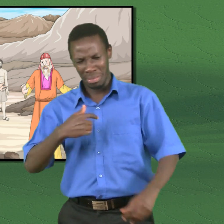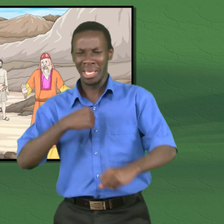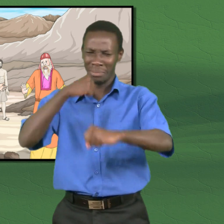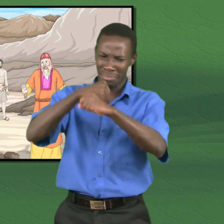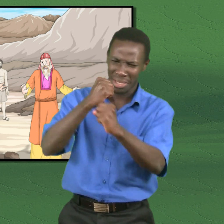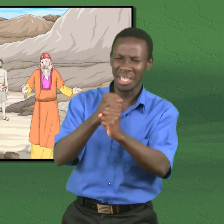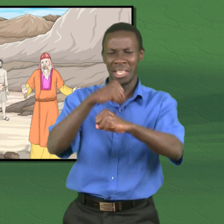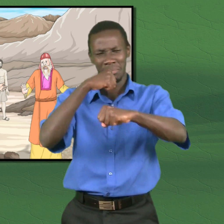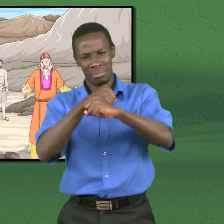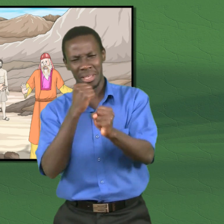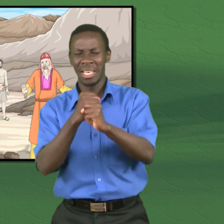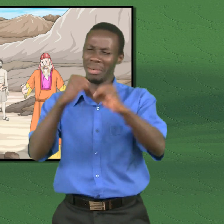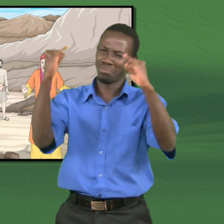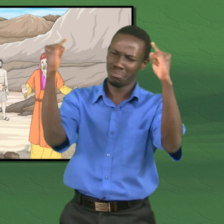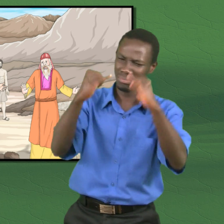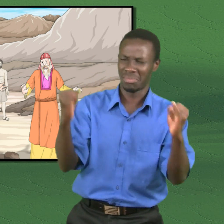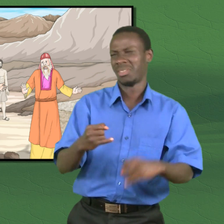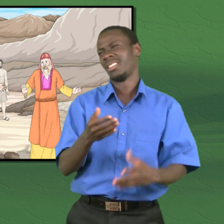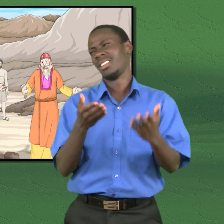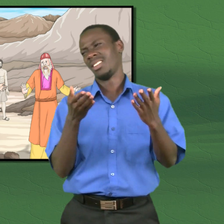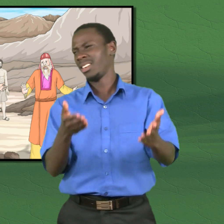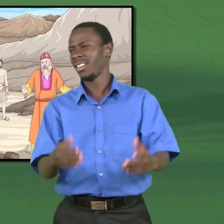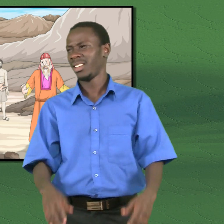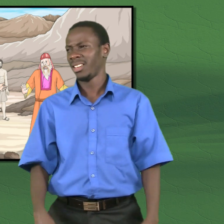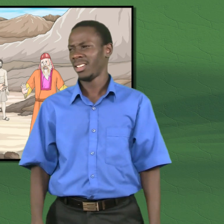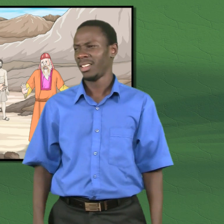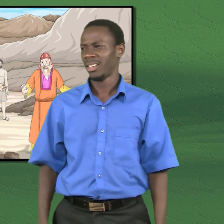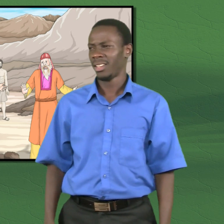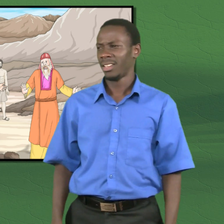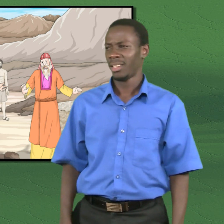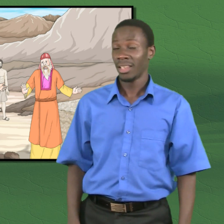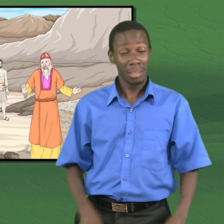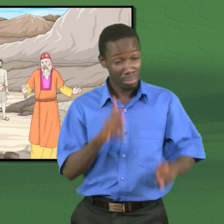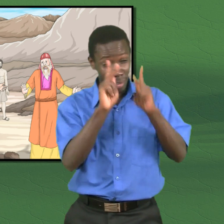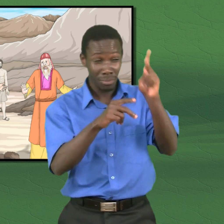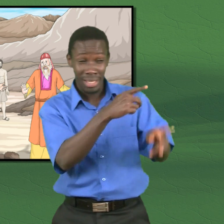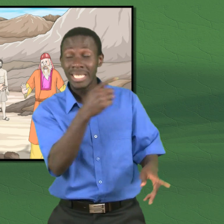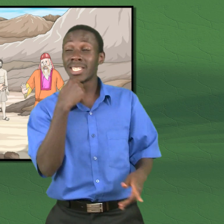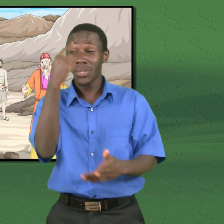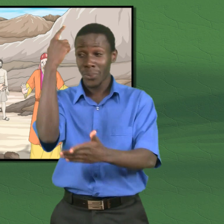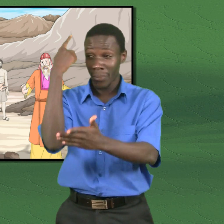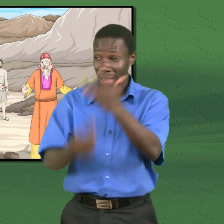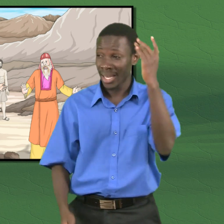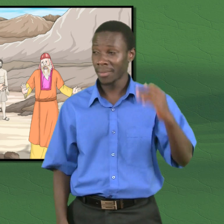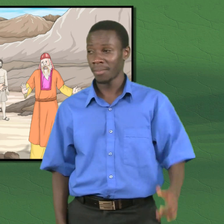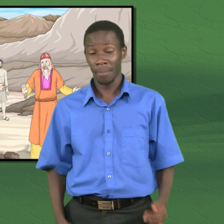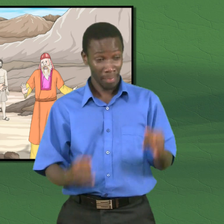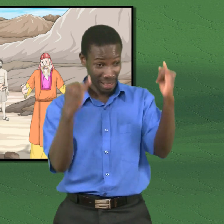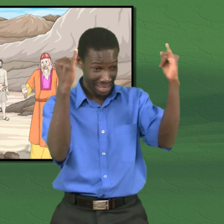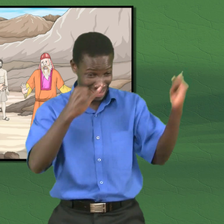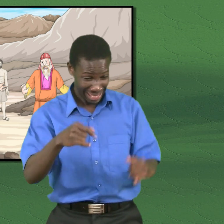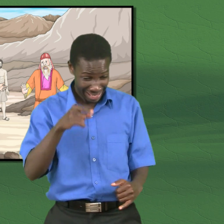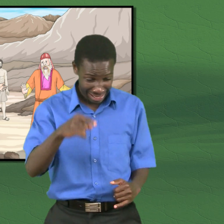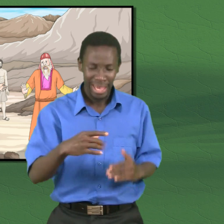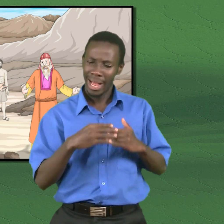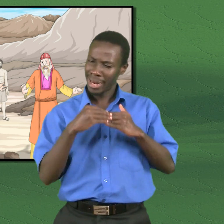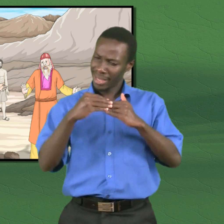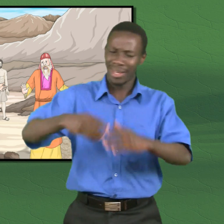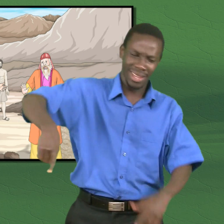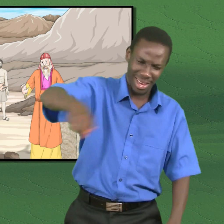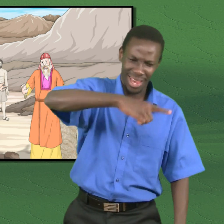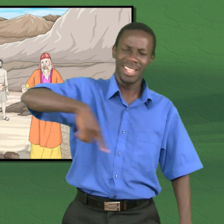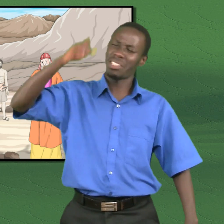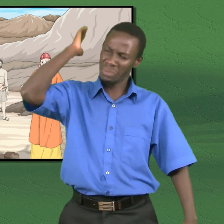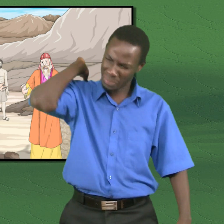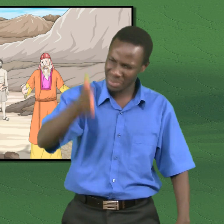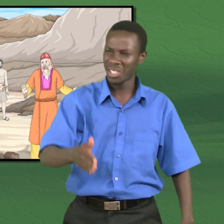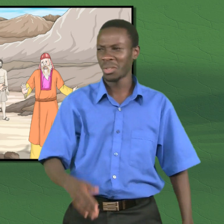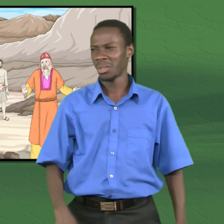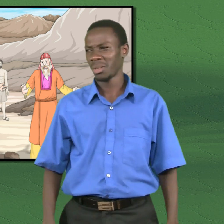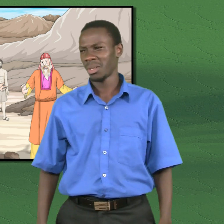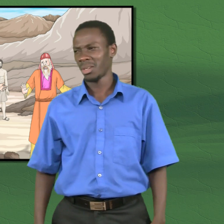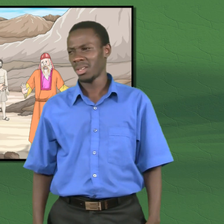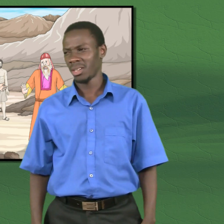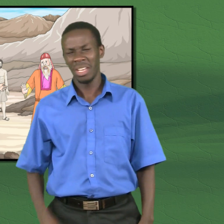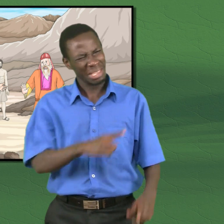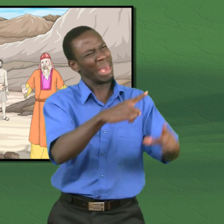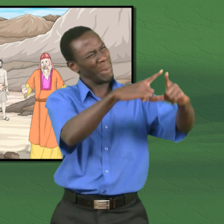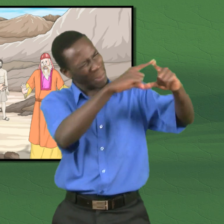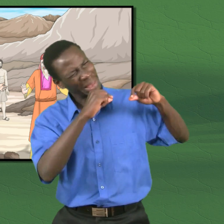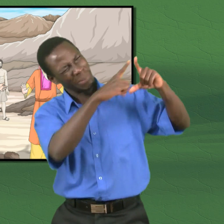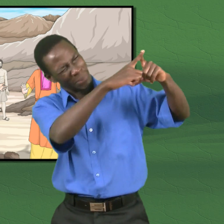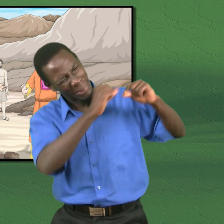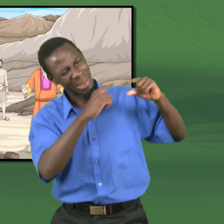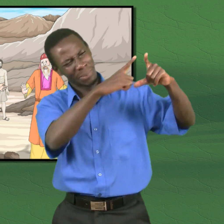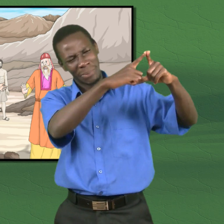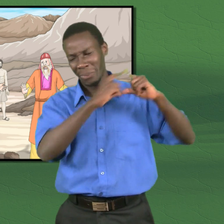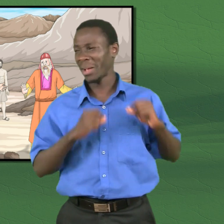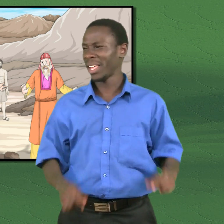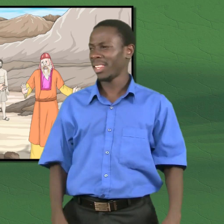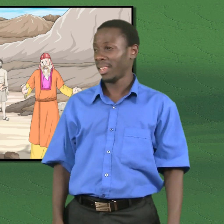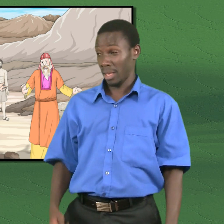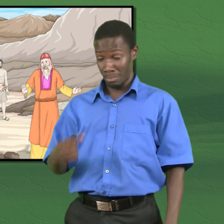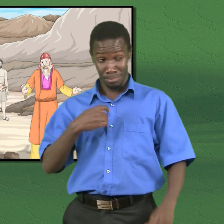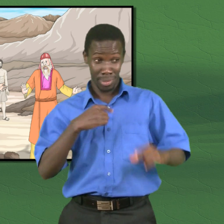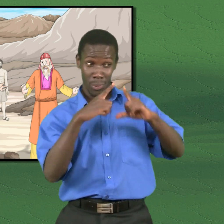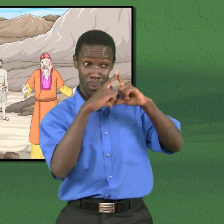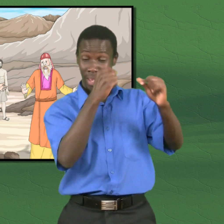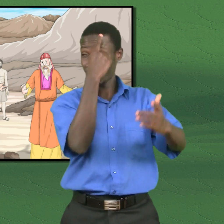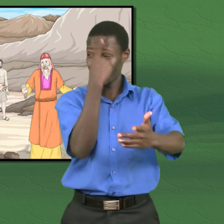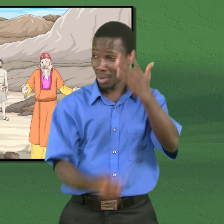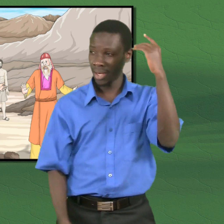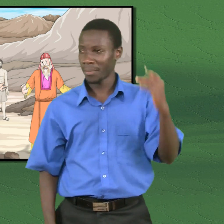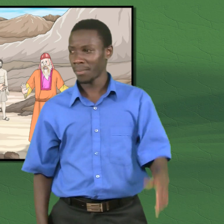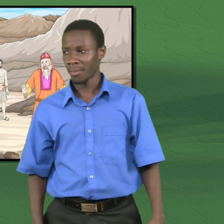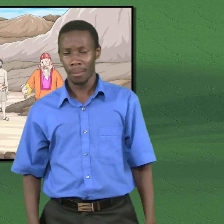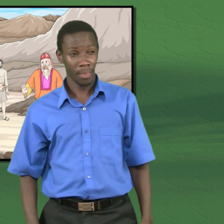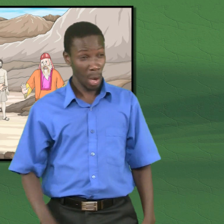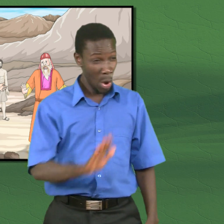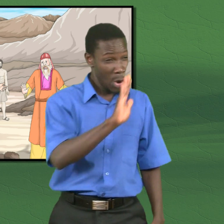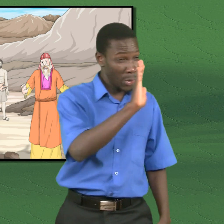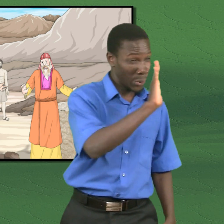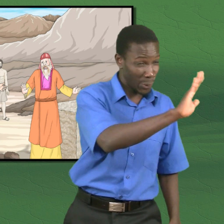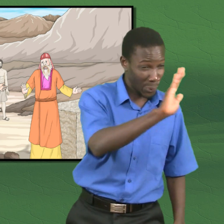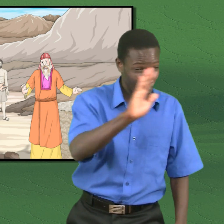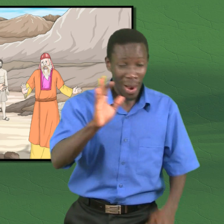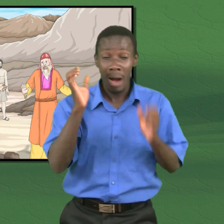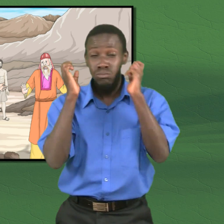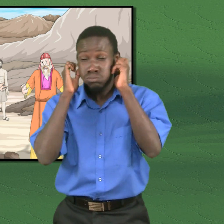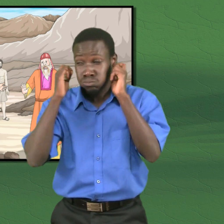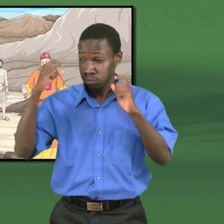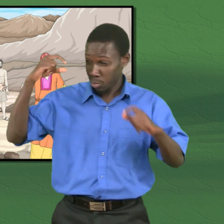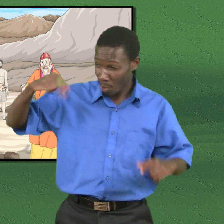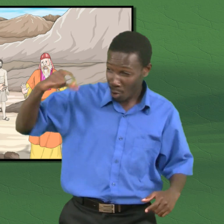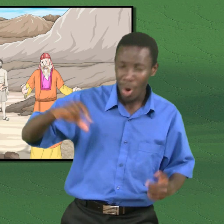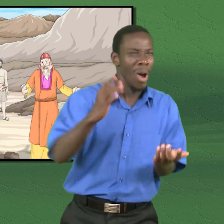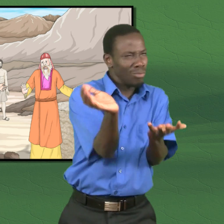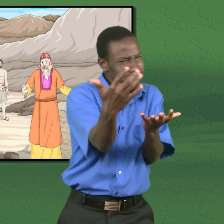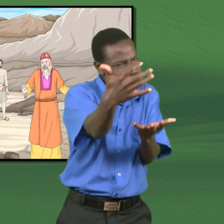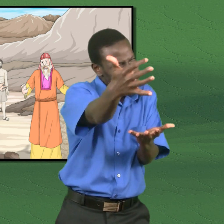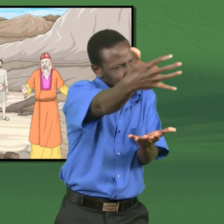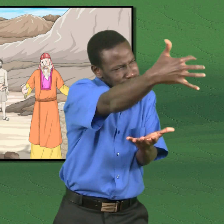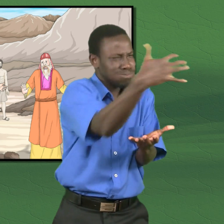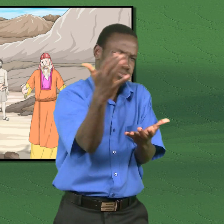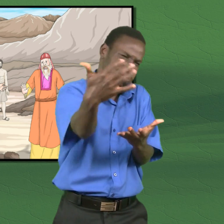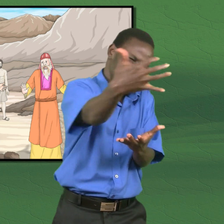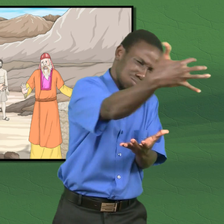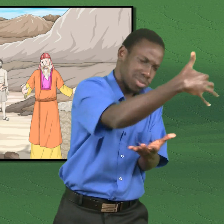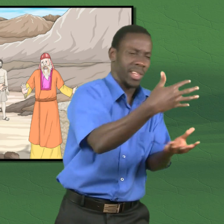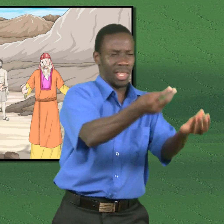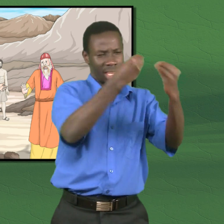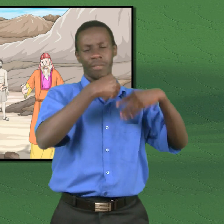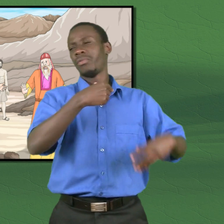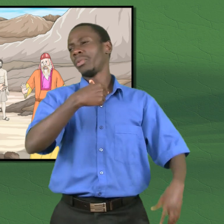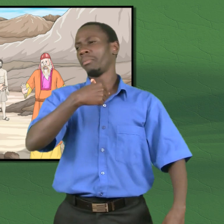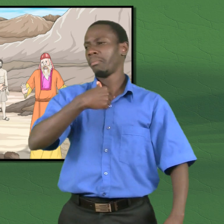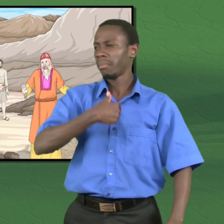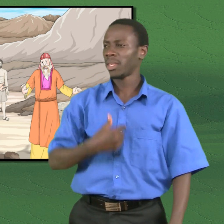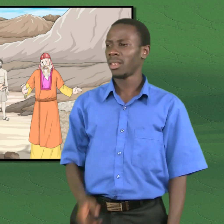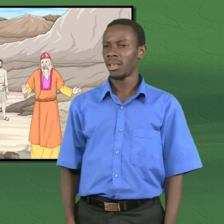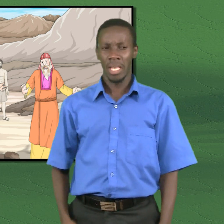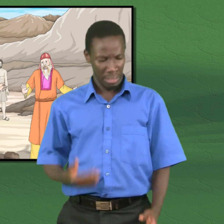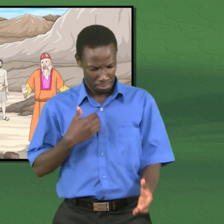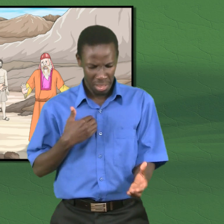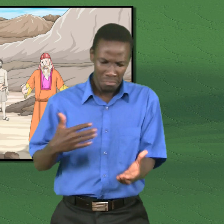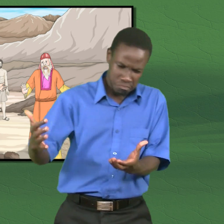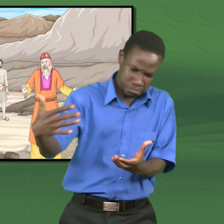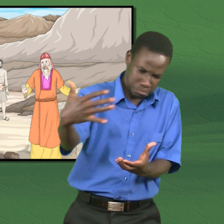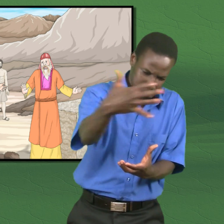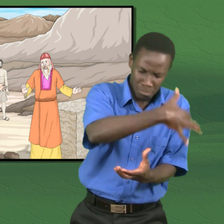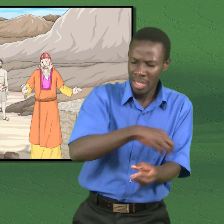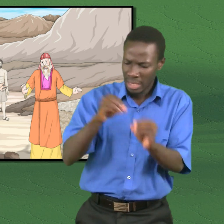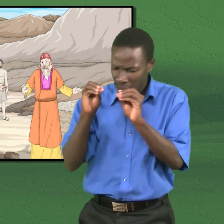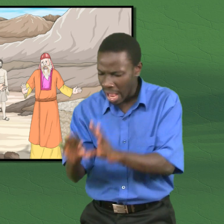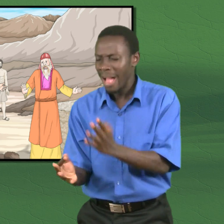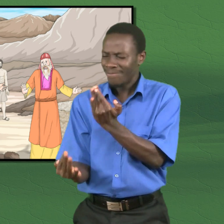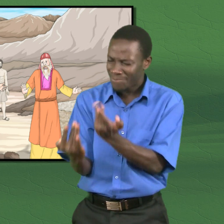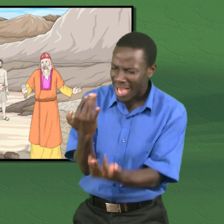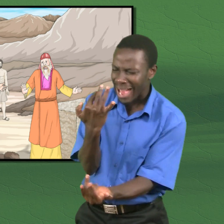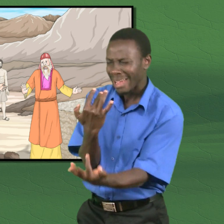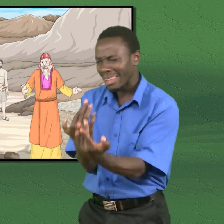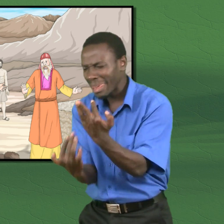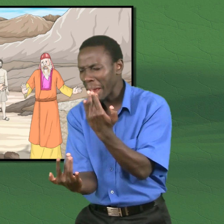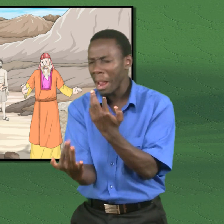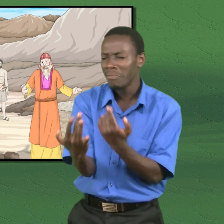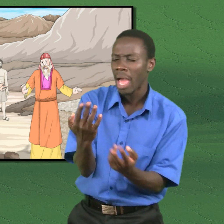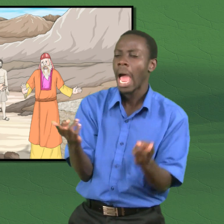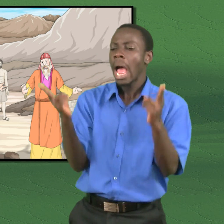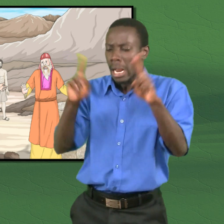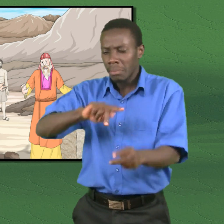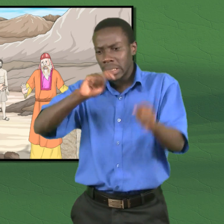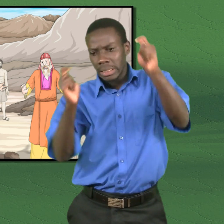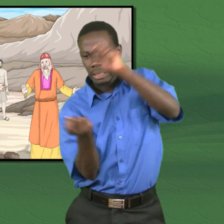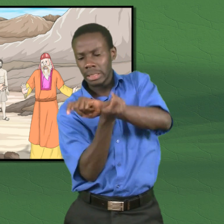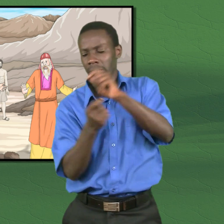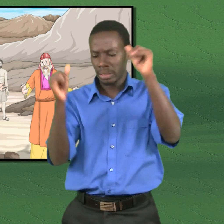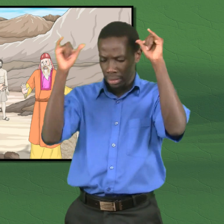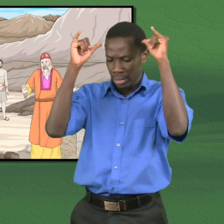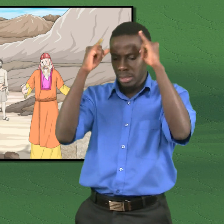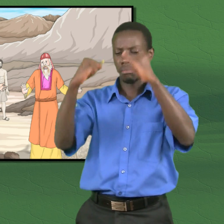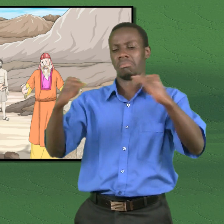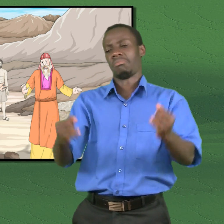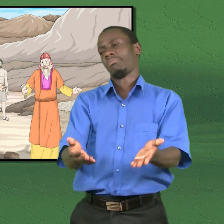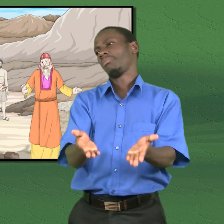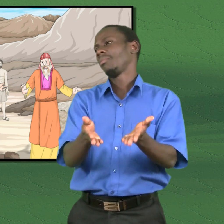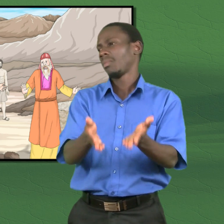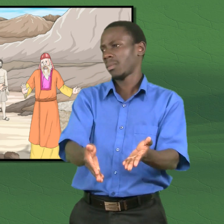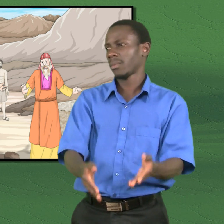As for this Moses who brought us up out of the land of Egypt, we do not know what has happened to him!’